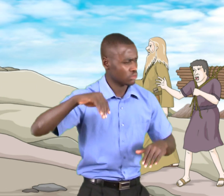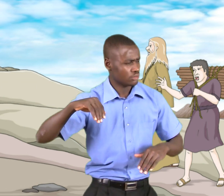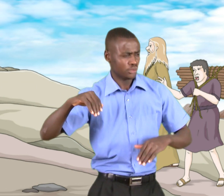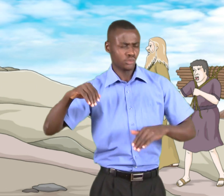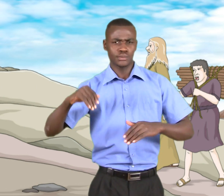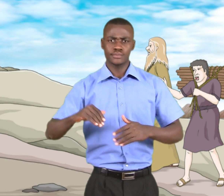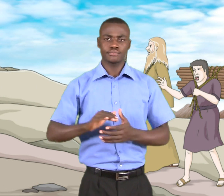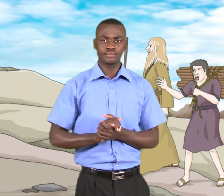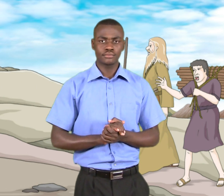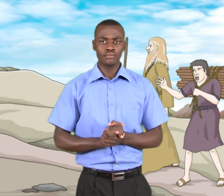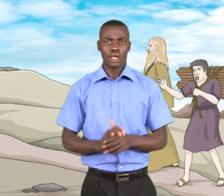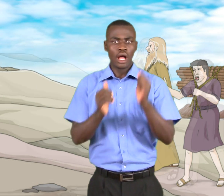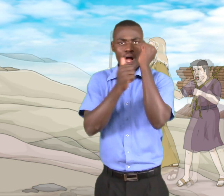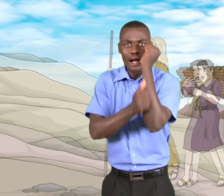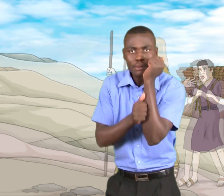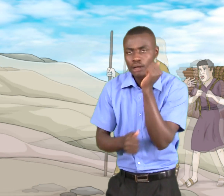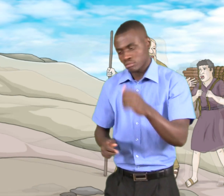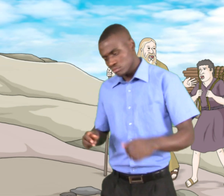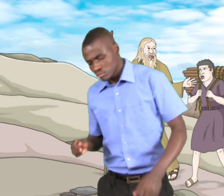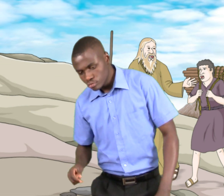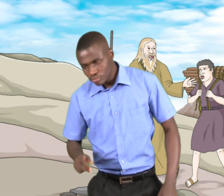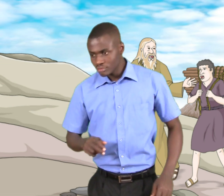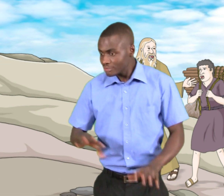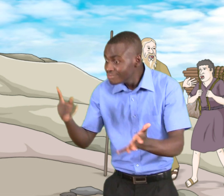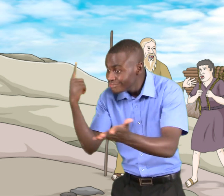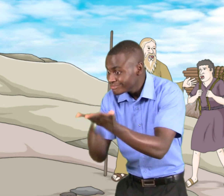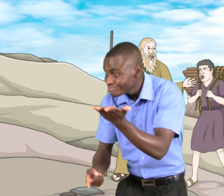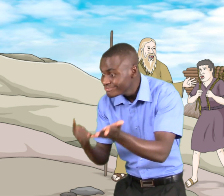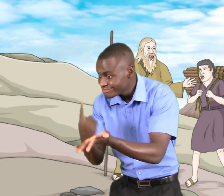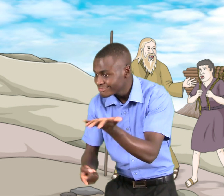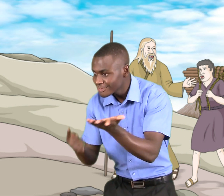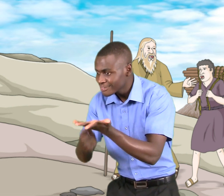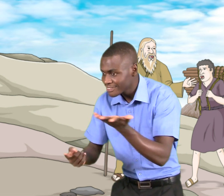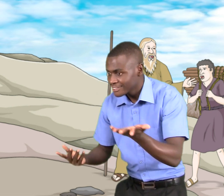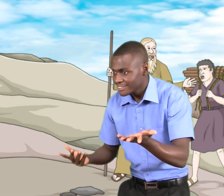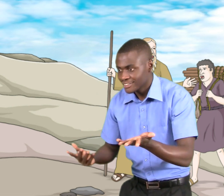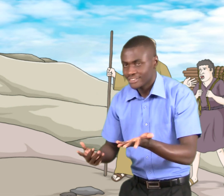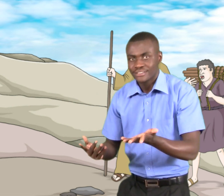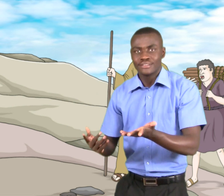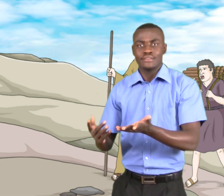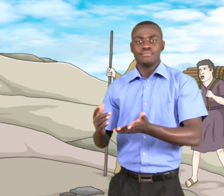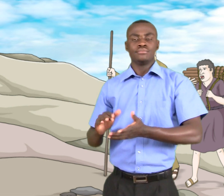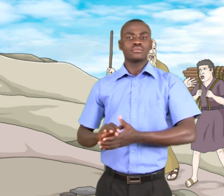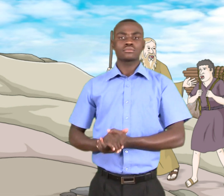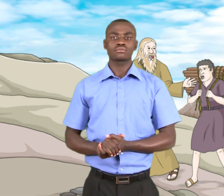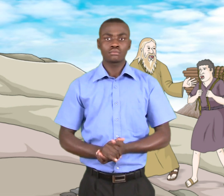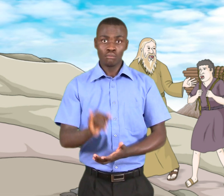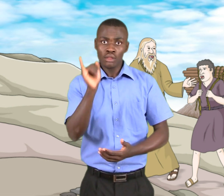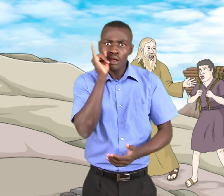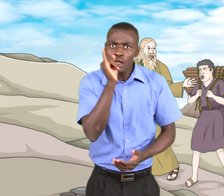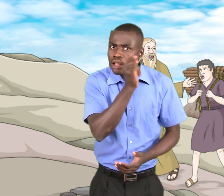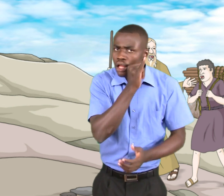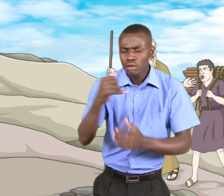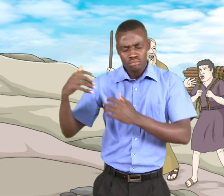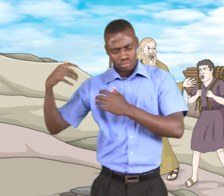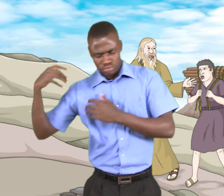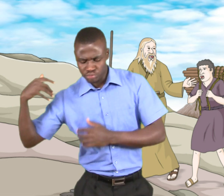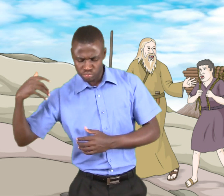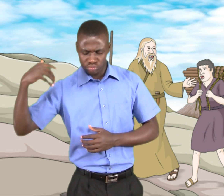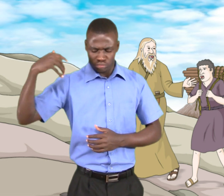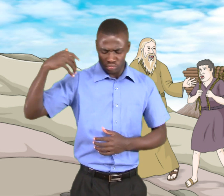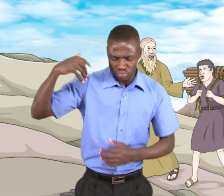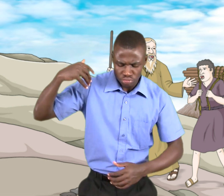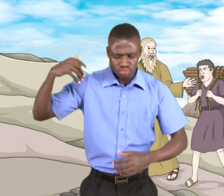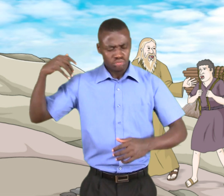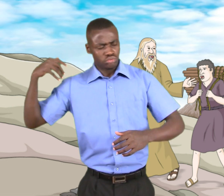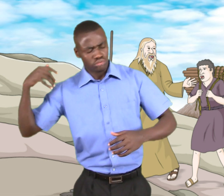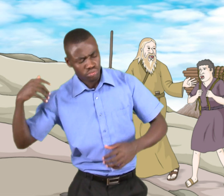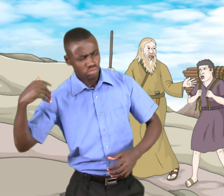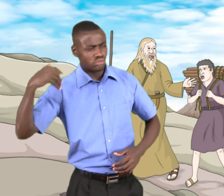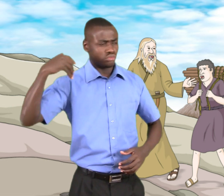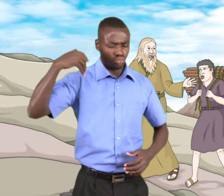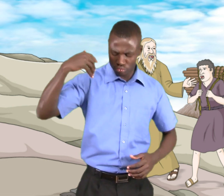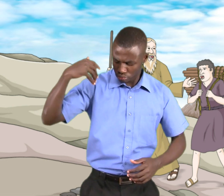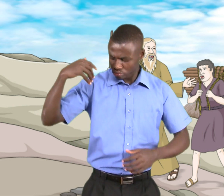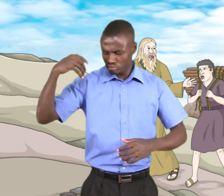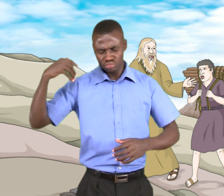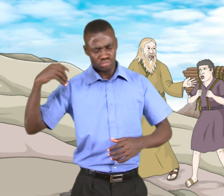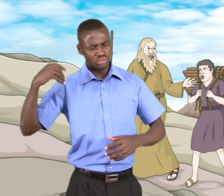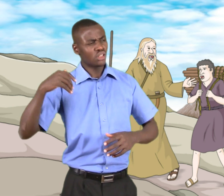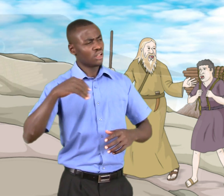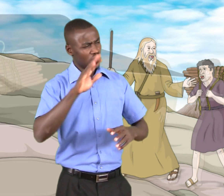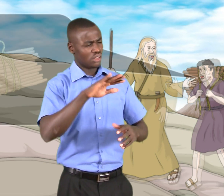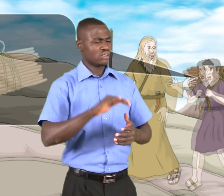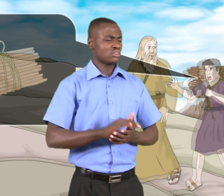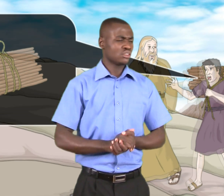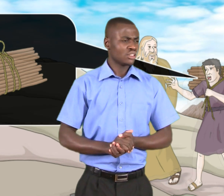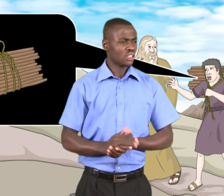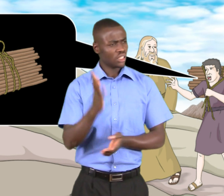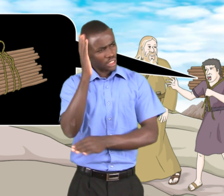Then Isaac said to his father Abraham, “My father!” “Here I am, my son,” he replied.